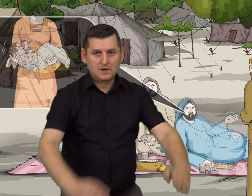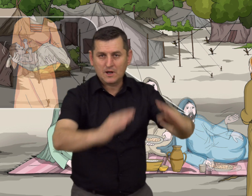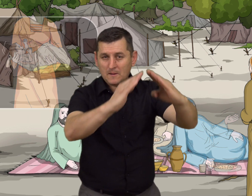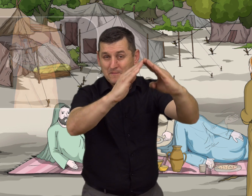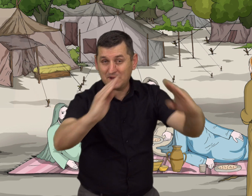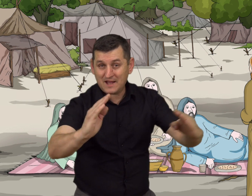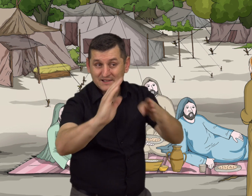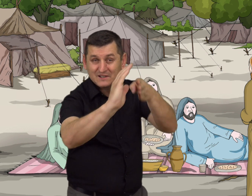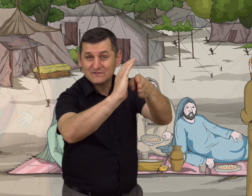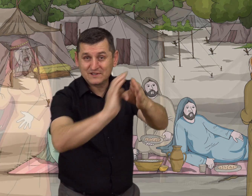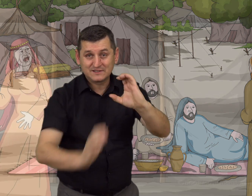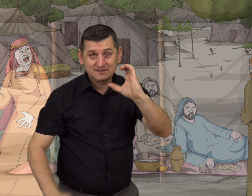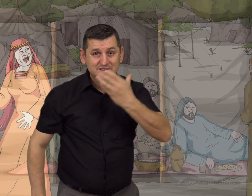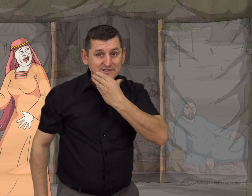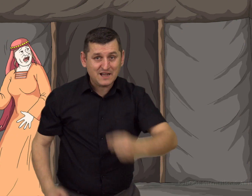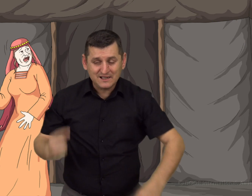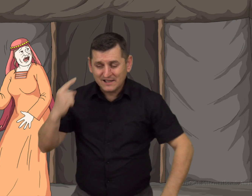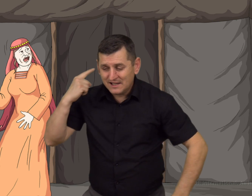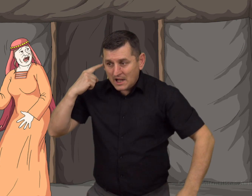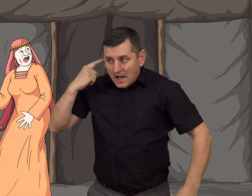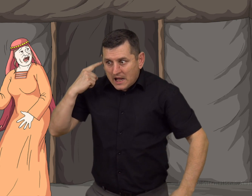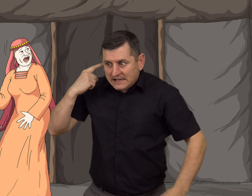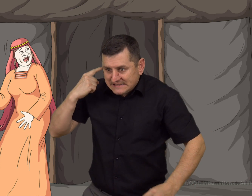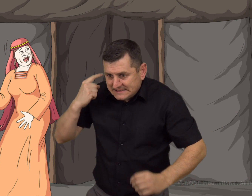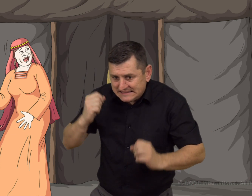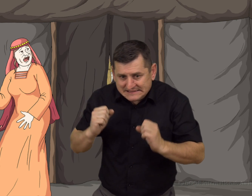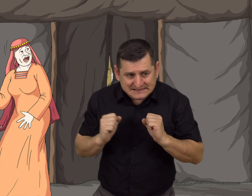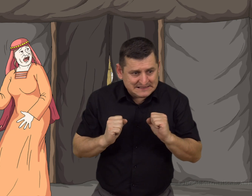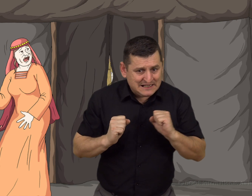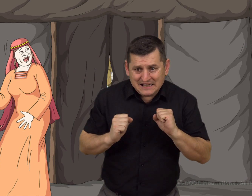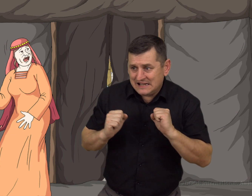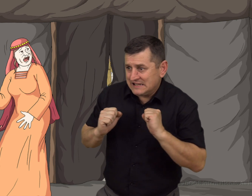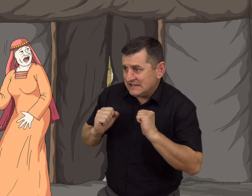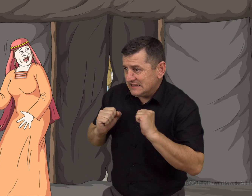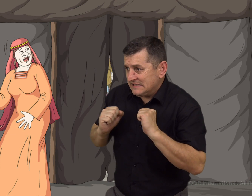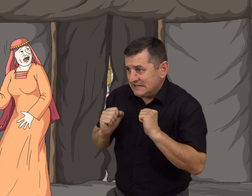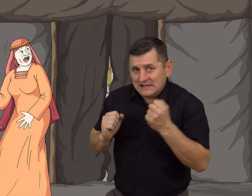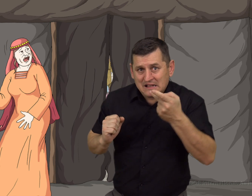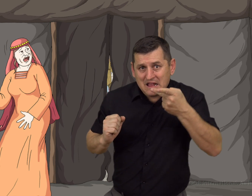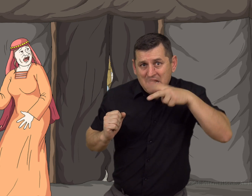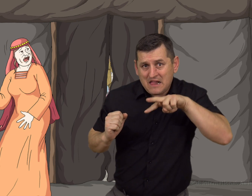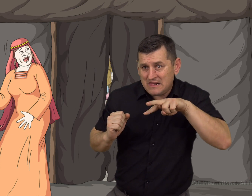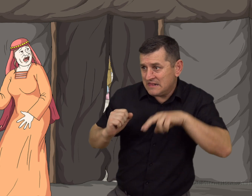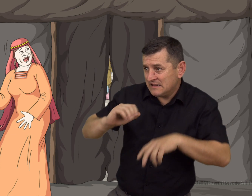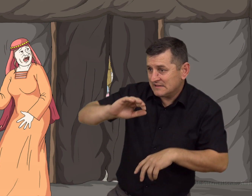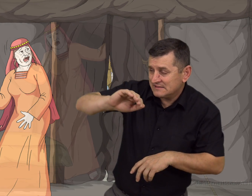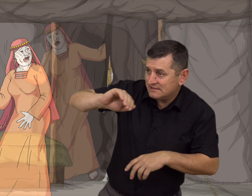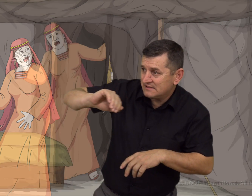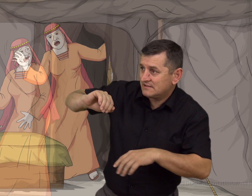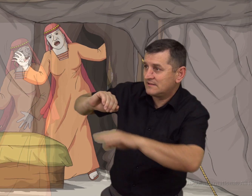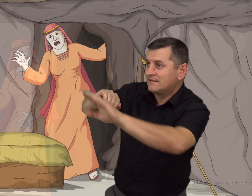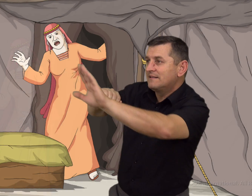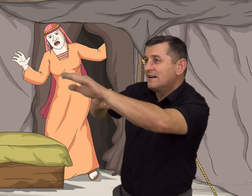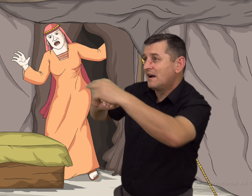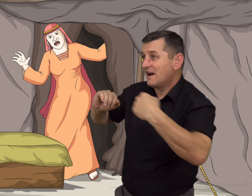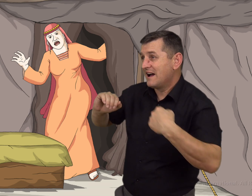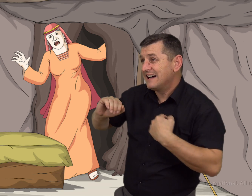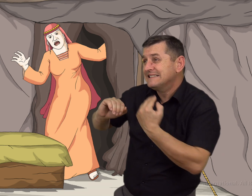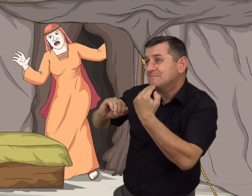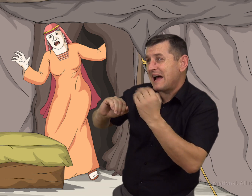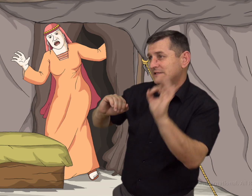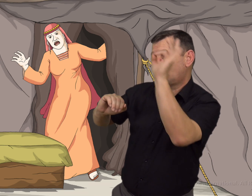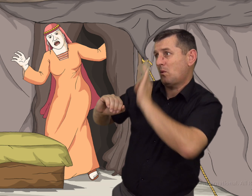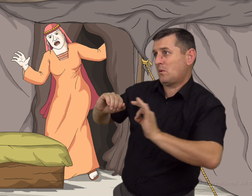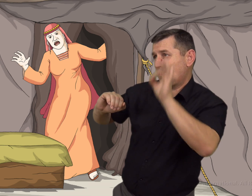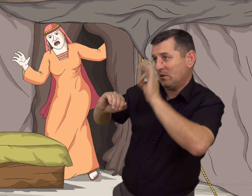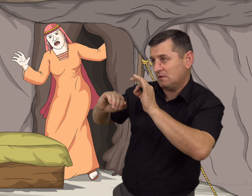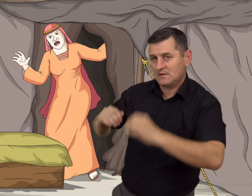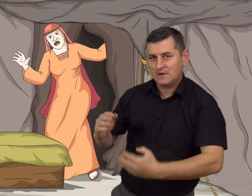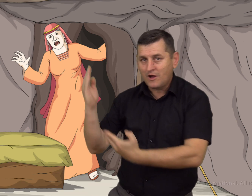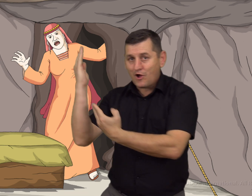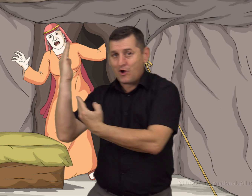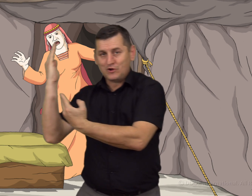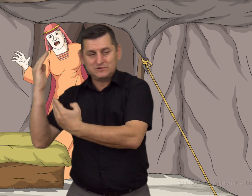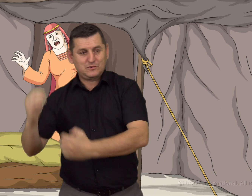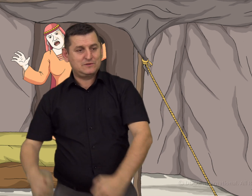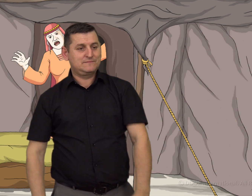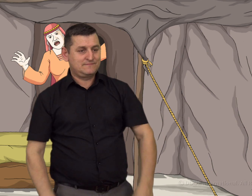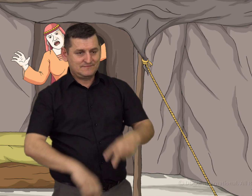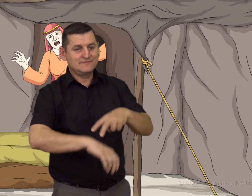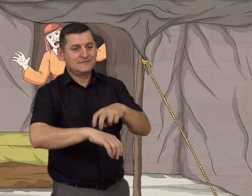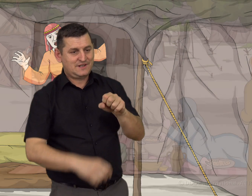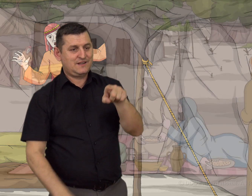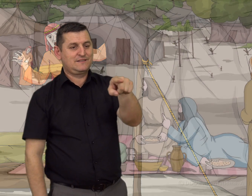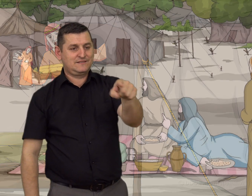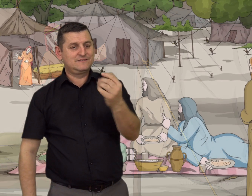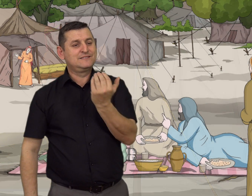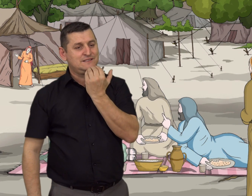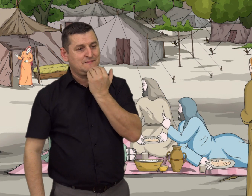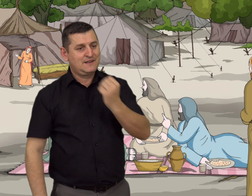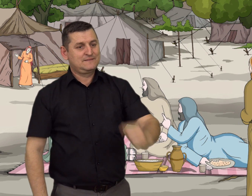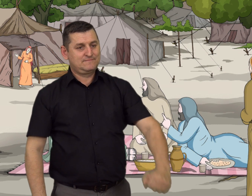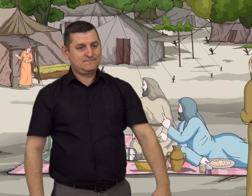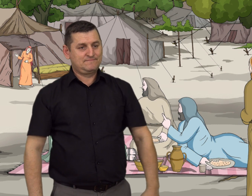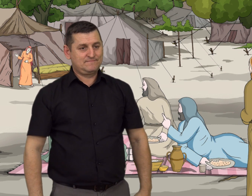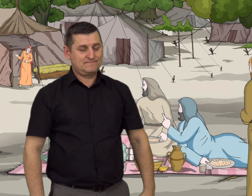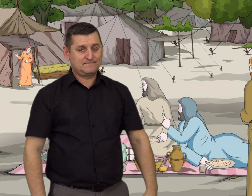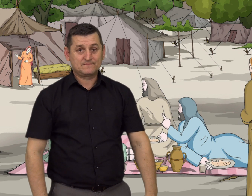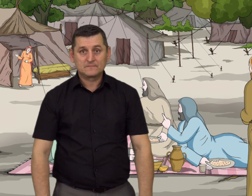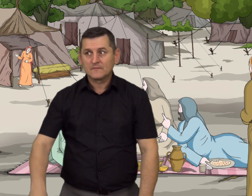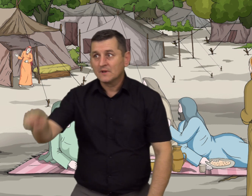But Sarah was afraid, so she denied it and said, “I did not laugh.”